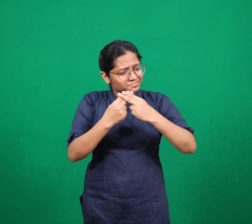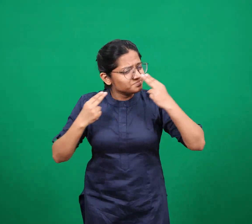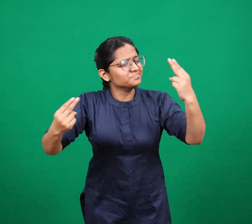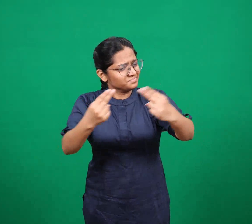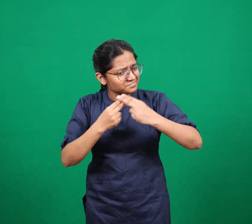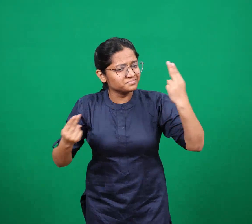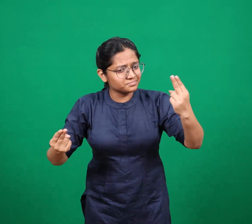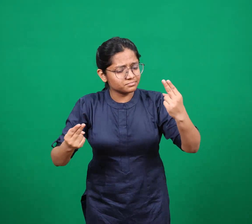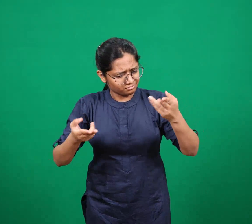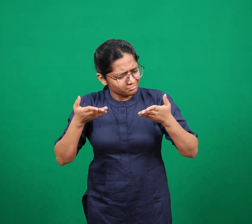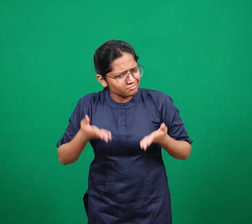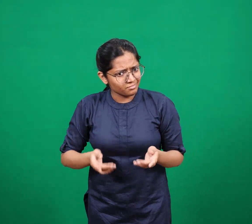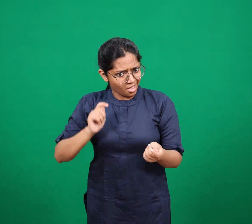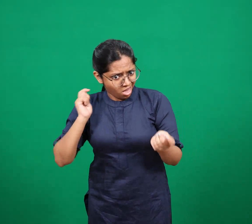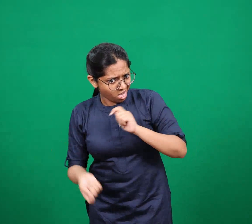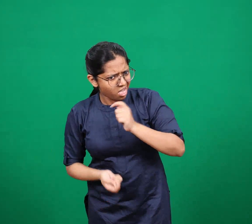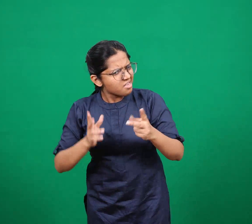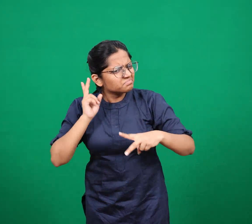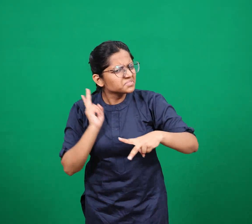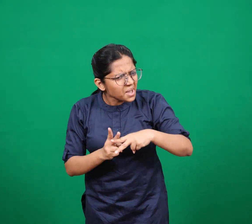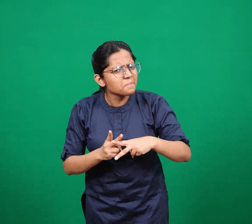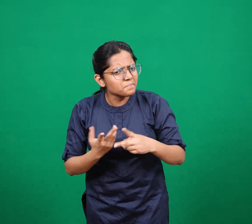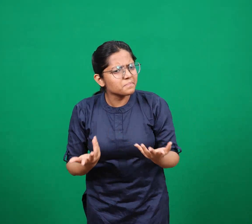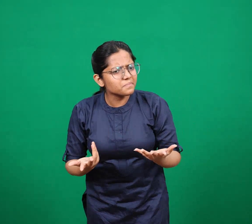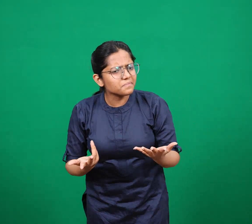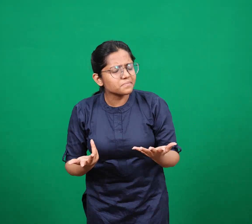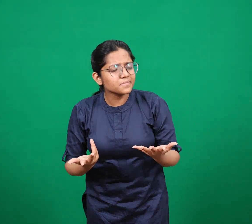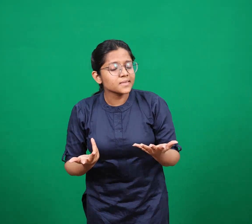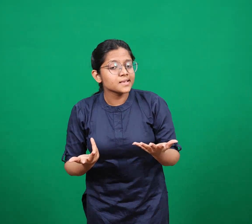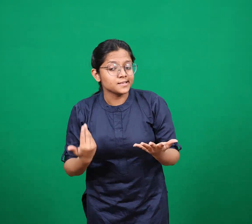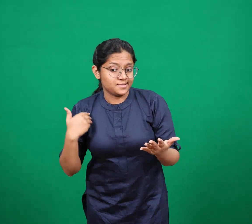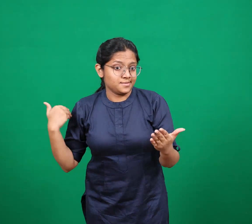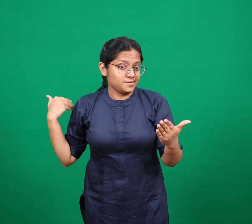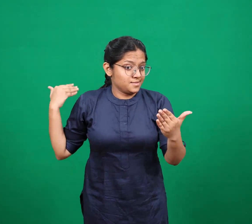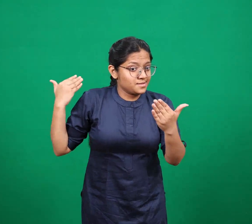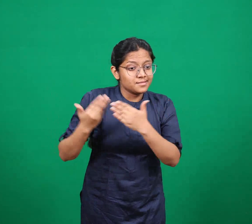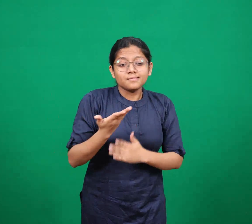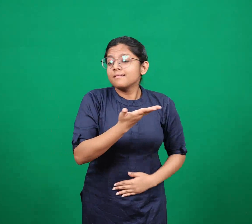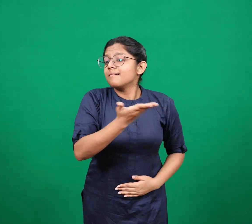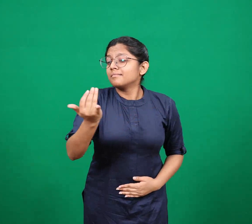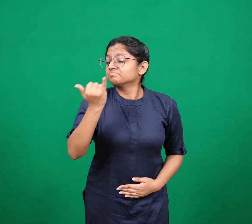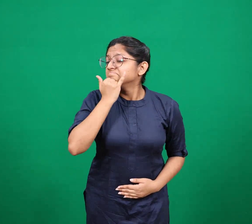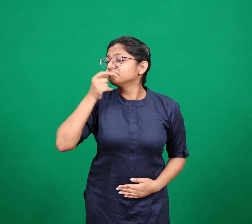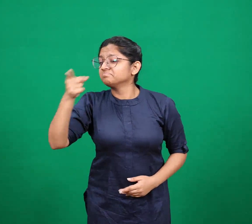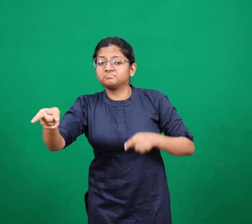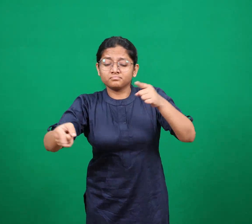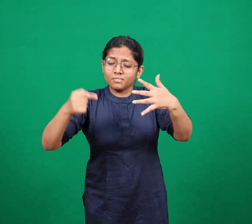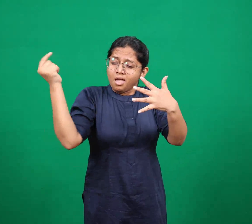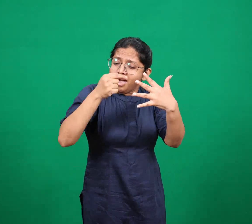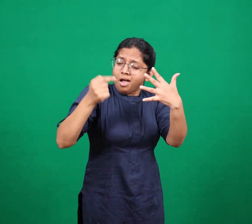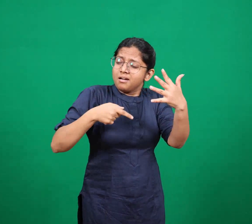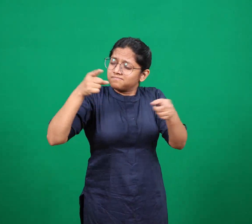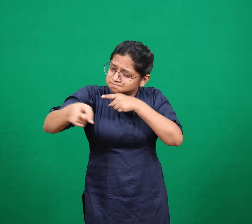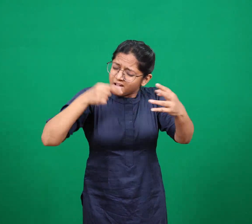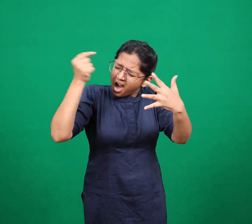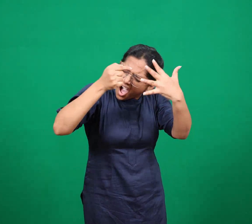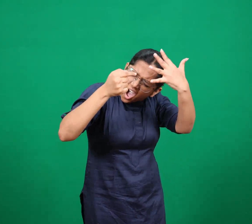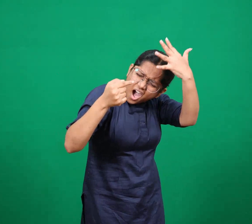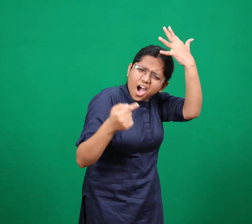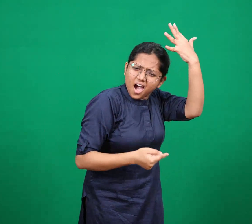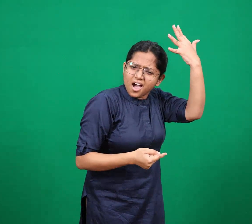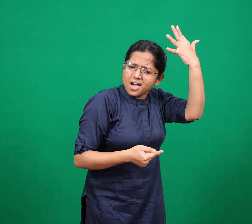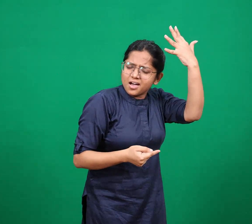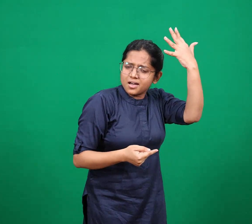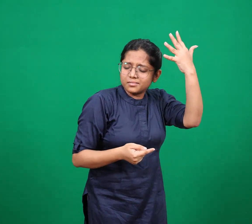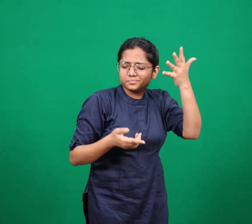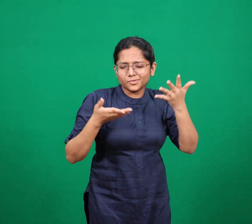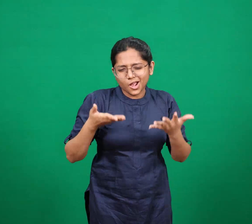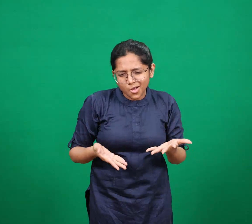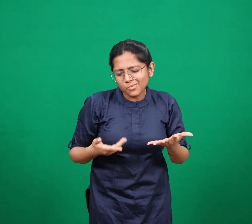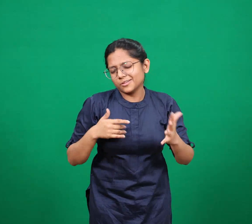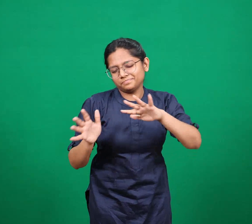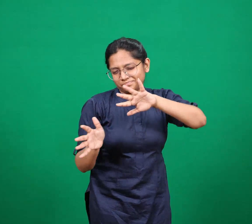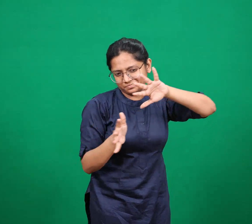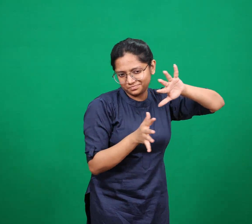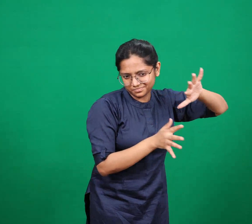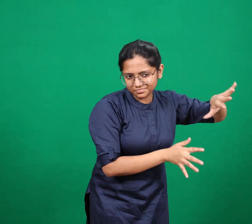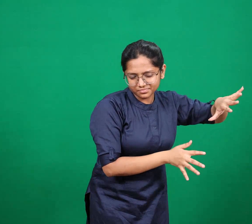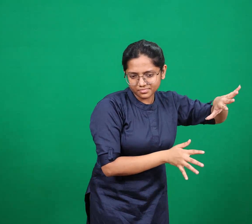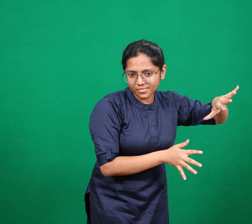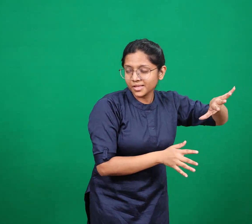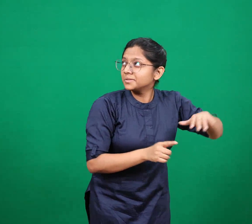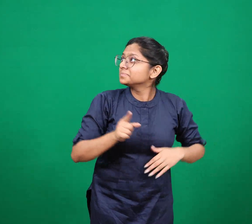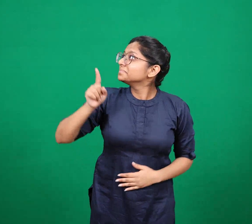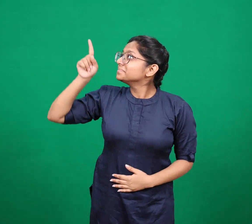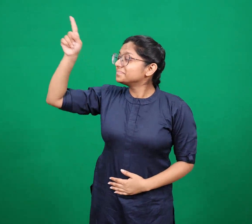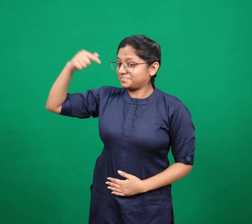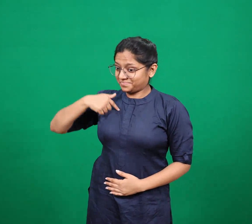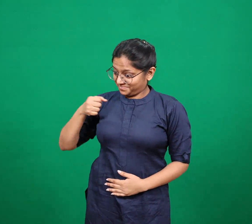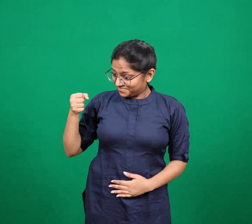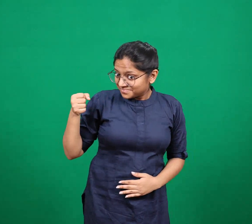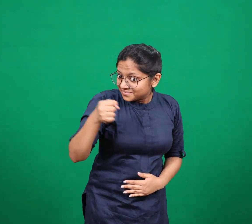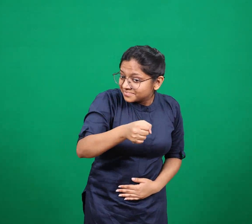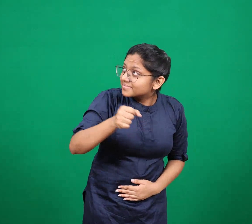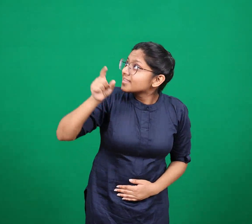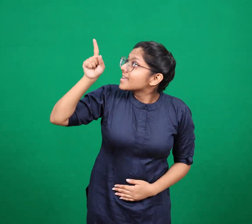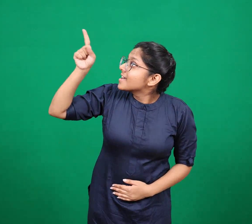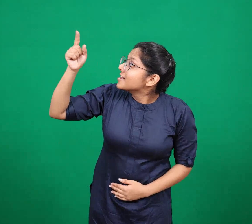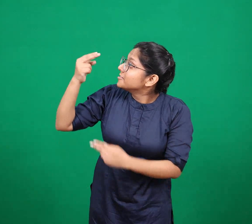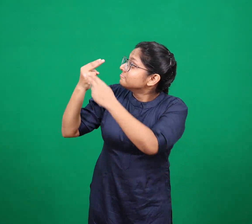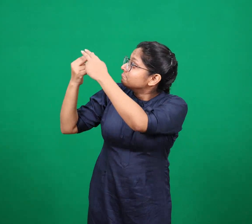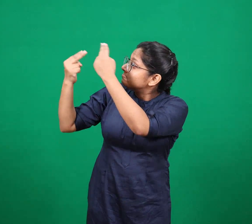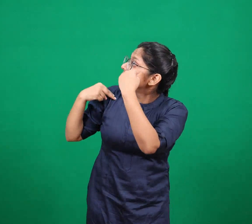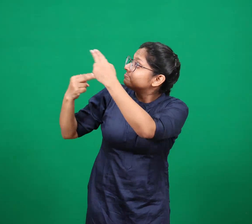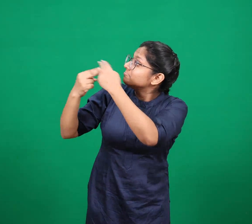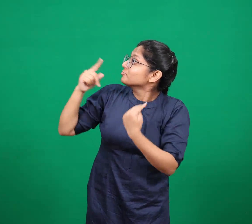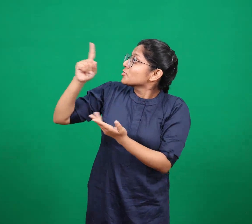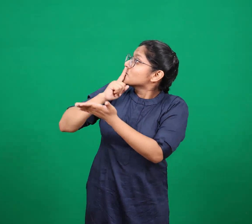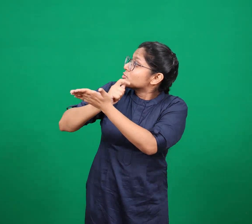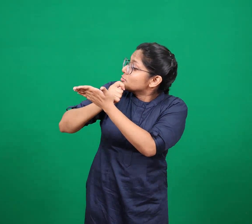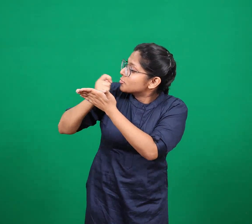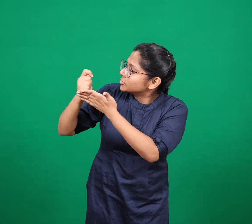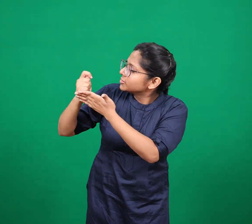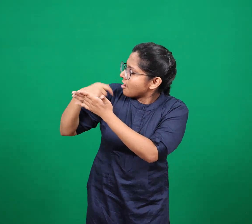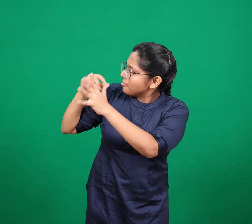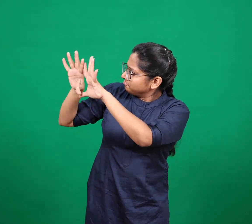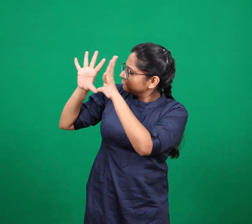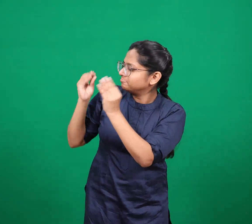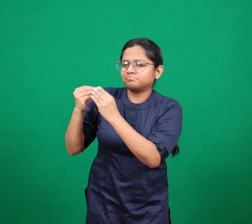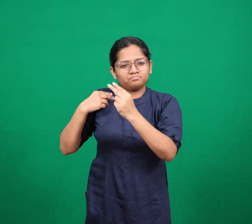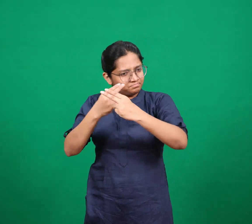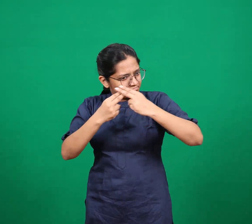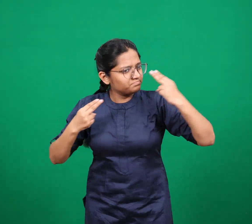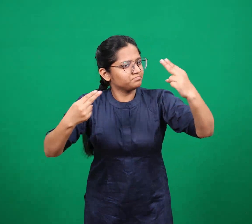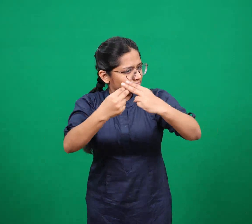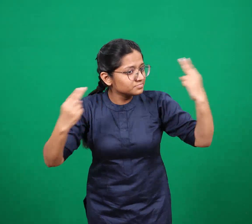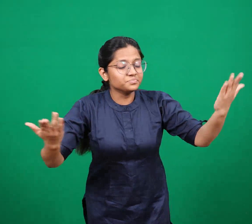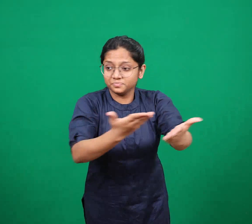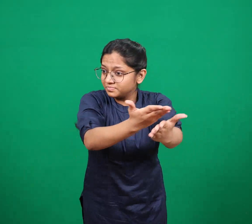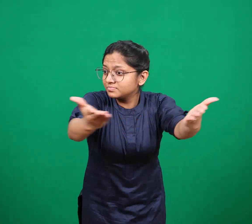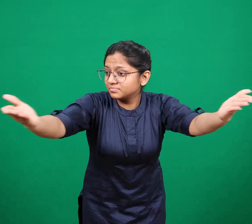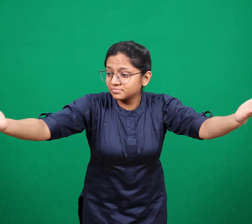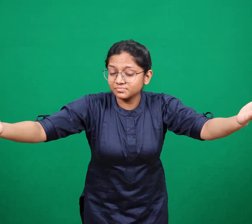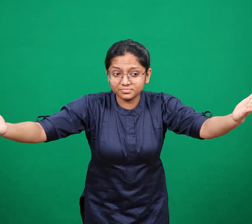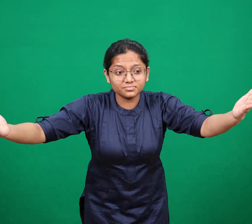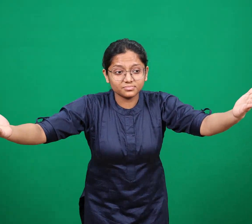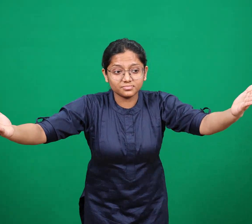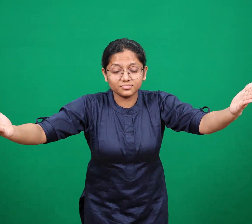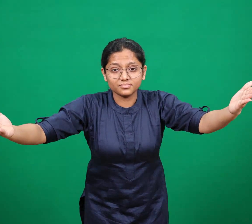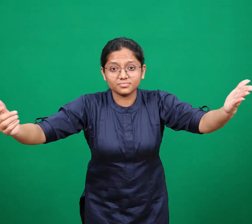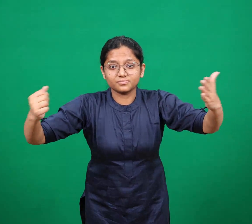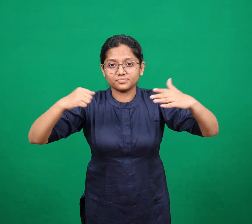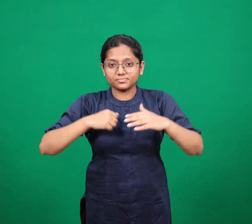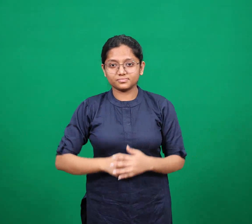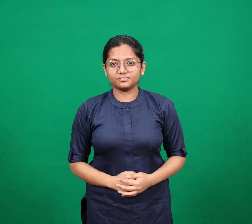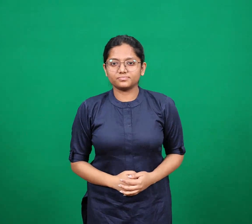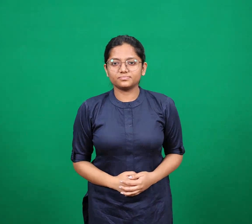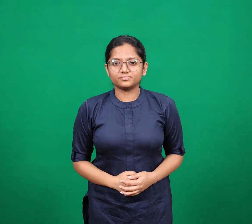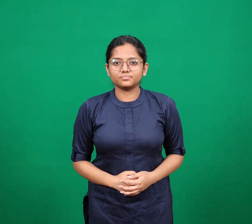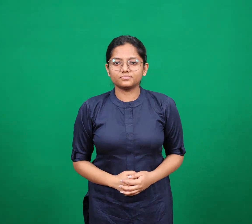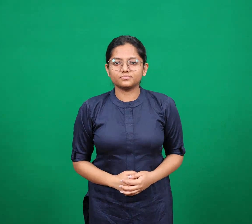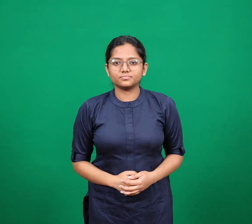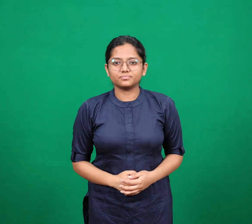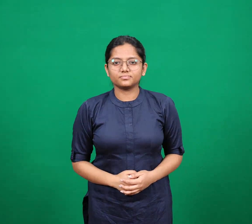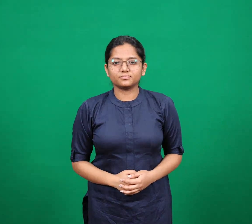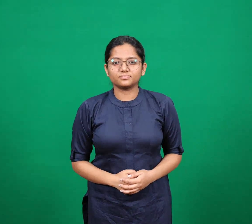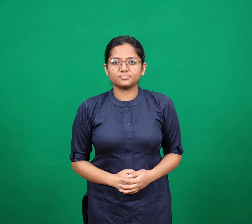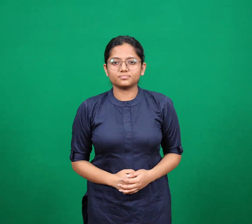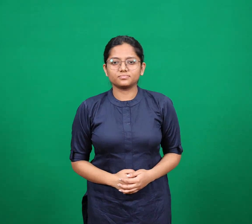"I have much to say about you and much to judge. But the One who sent Me is truthful, and what I have heard from Him, I tell the world."